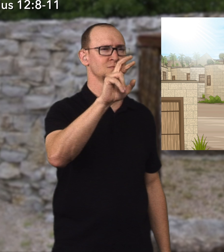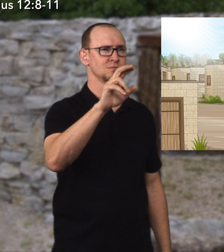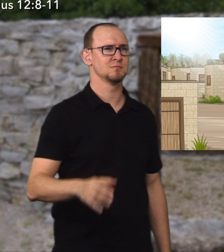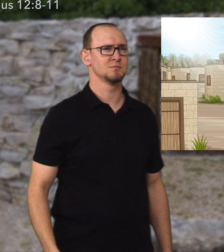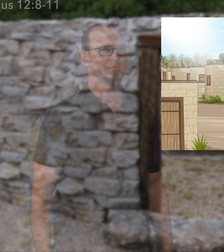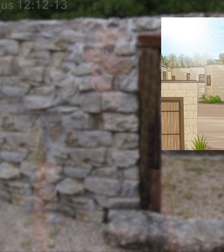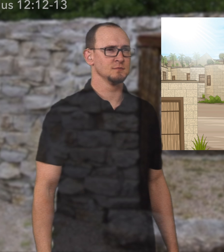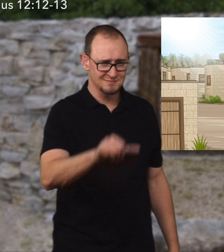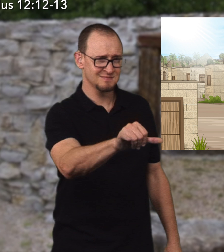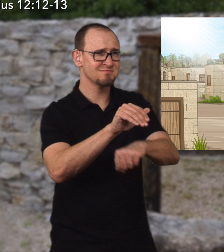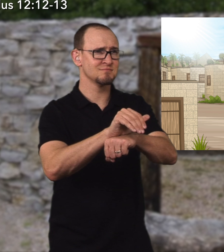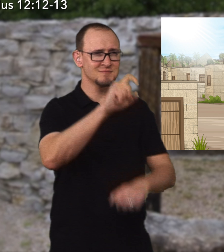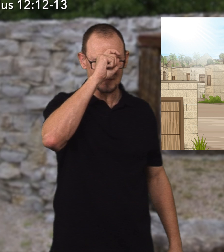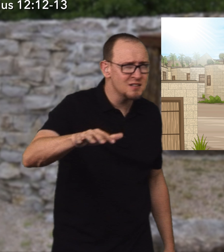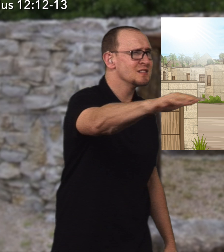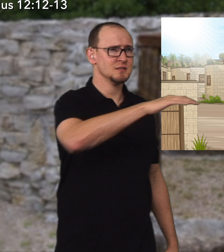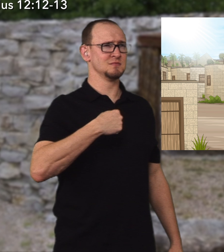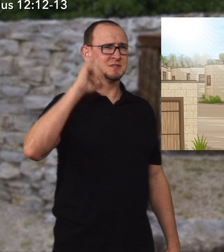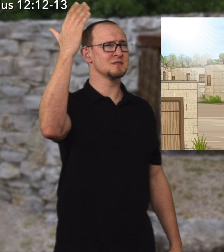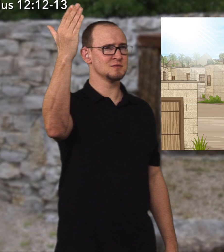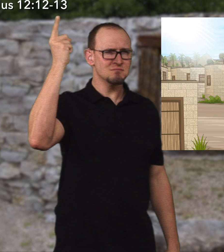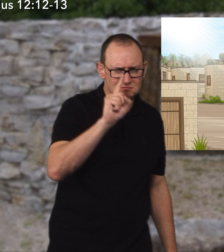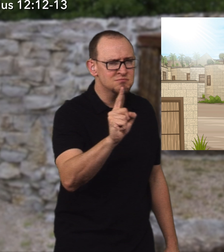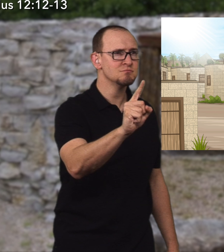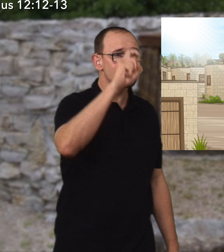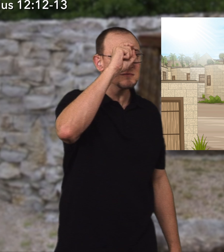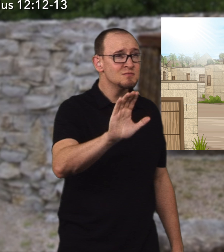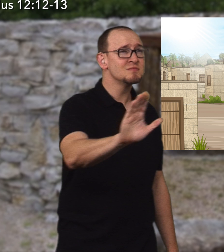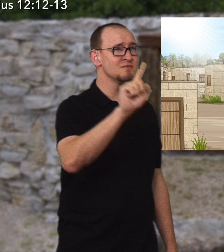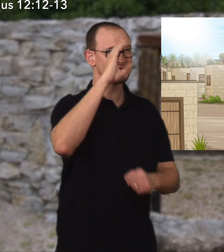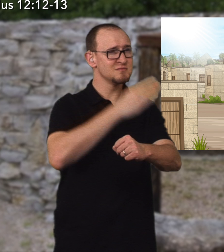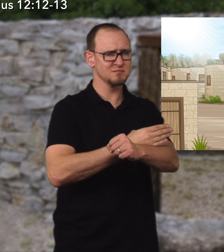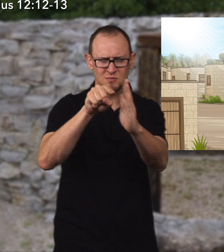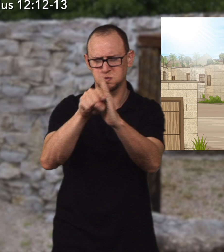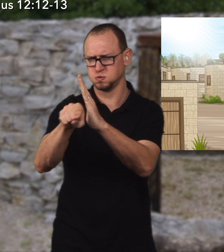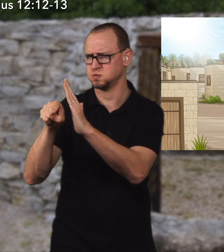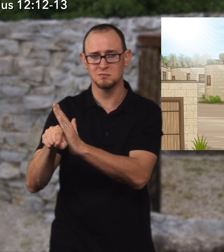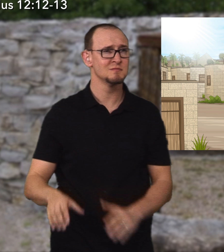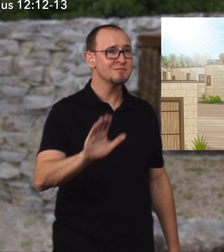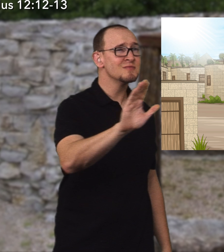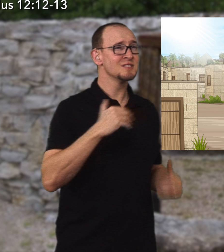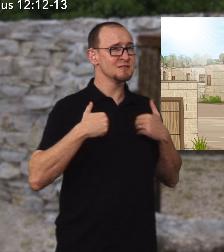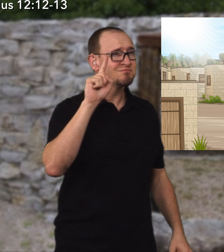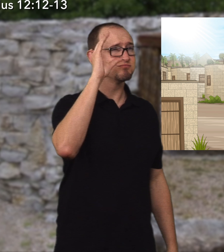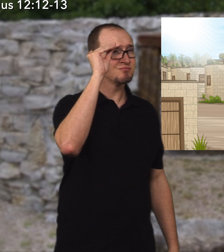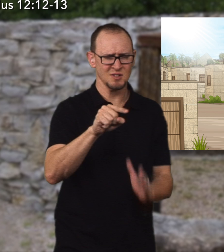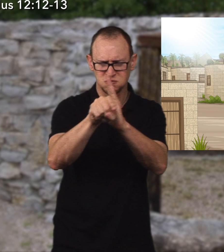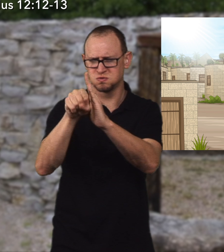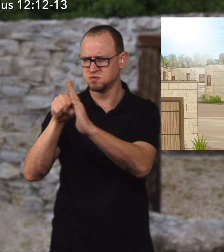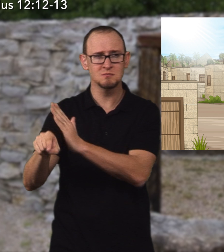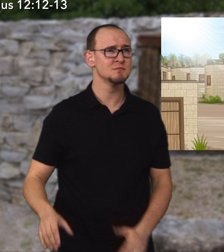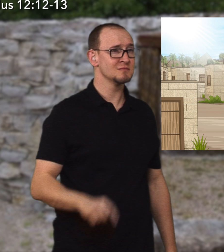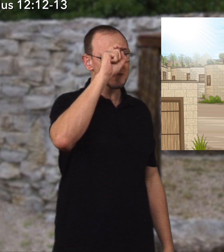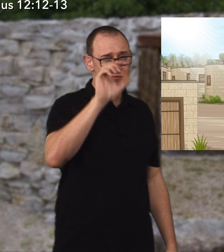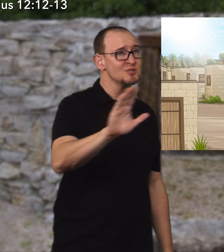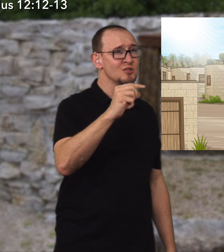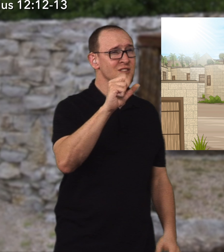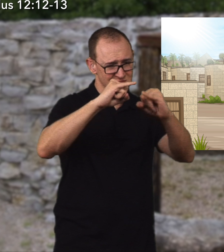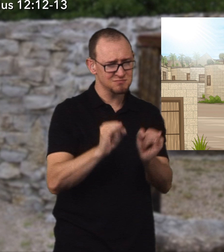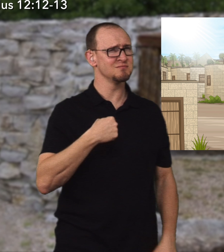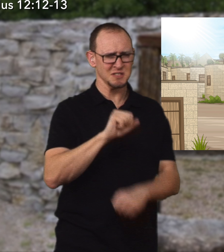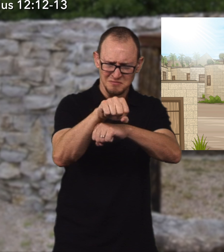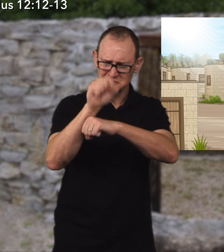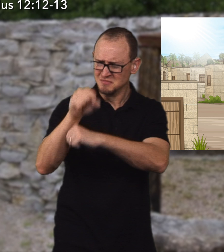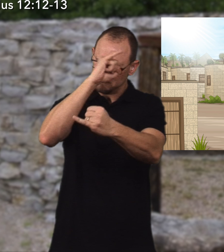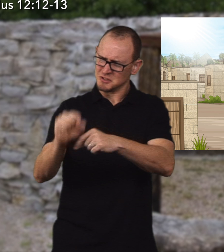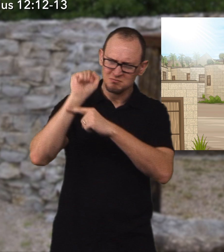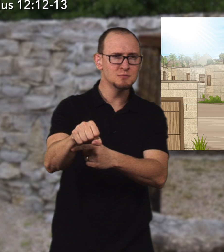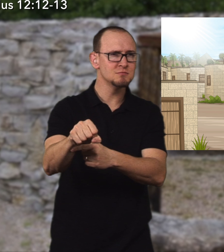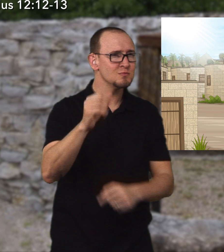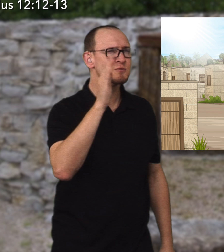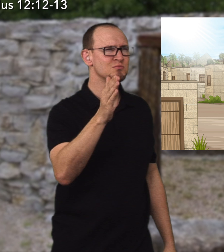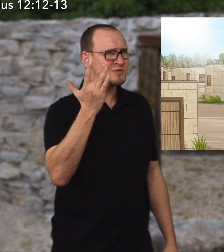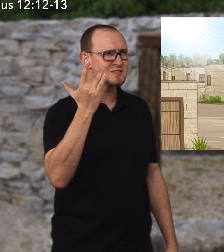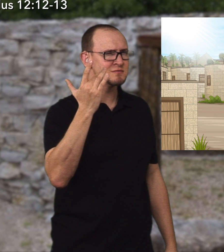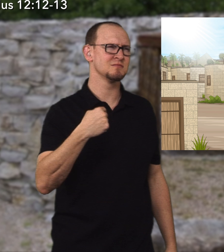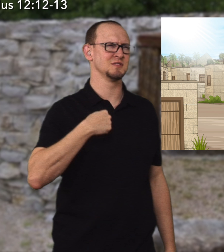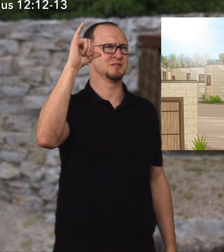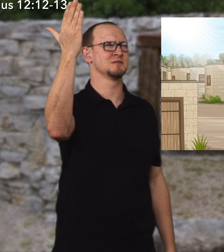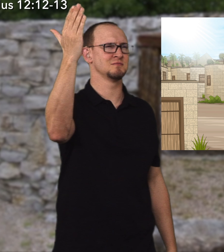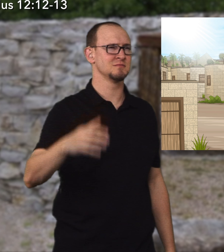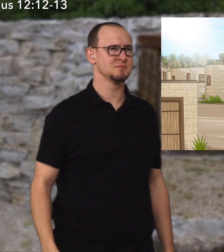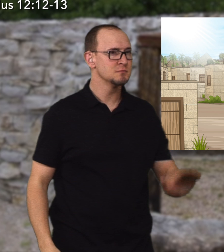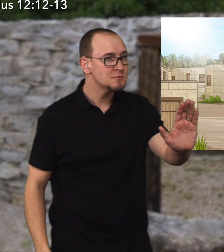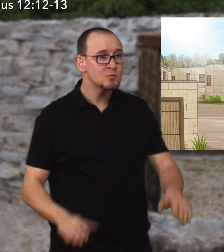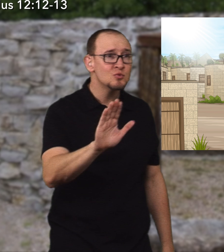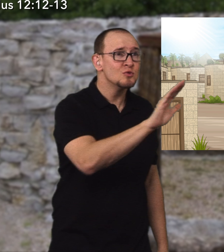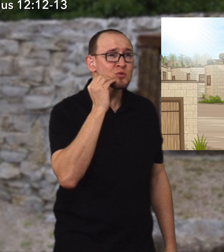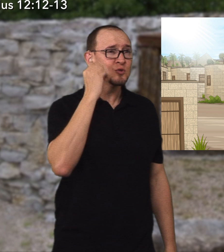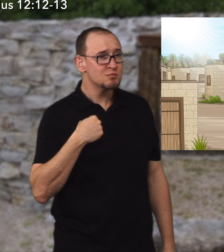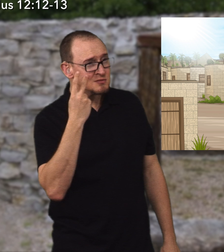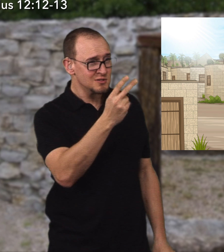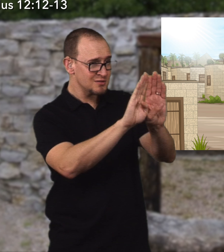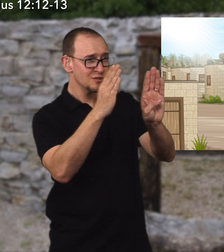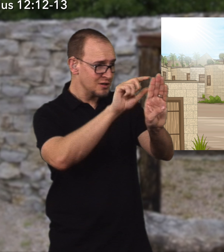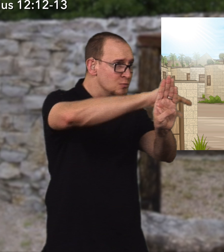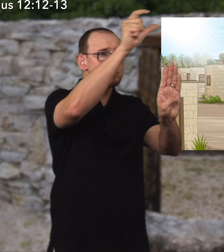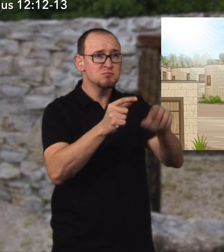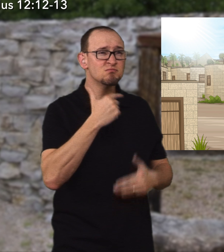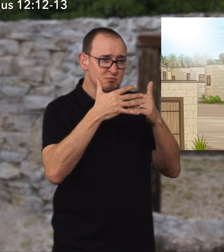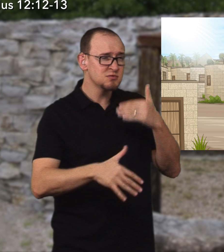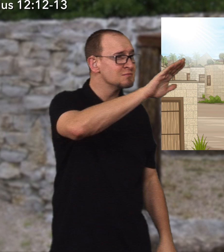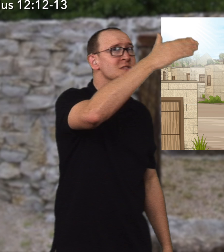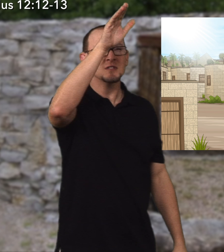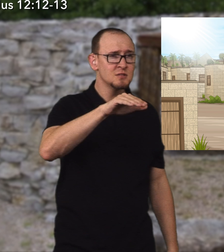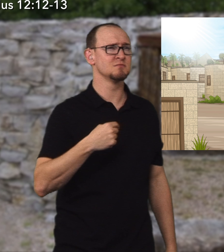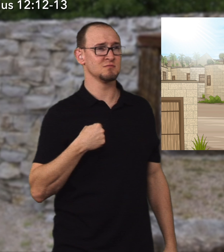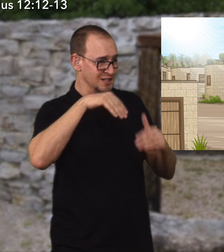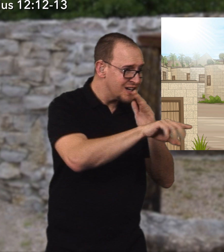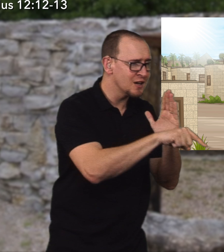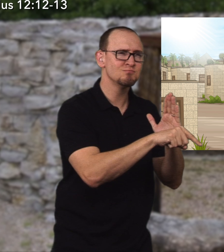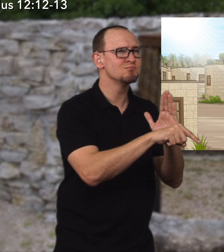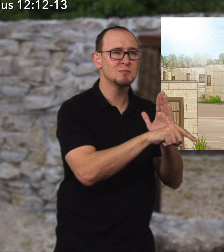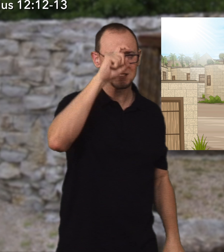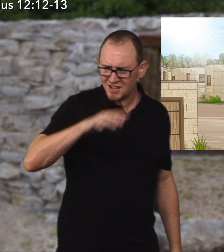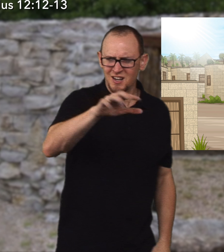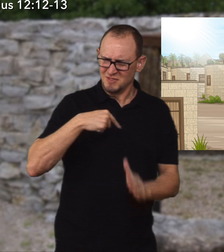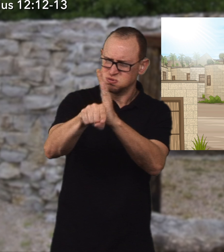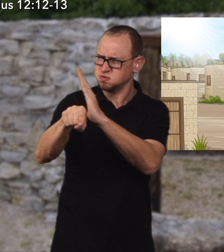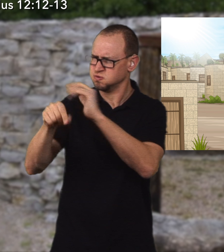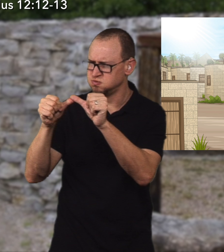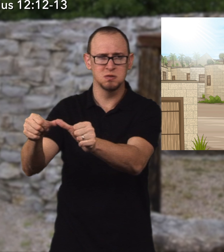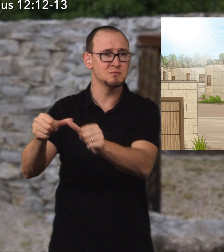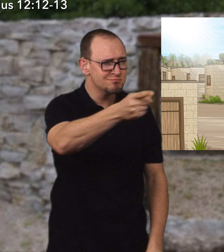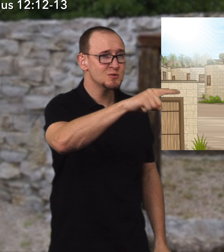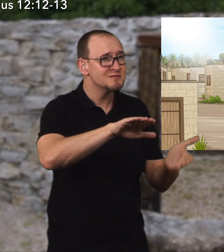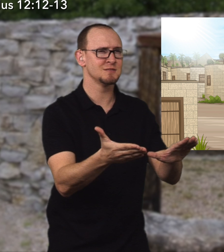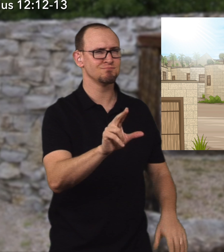On that night I will pass through the land of Egypt and strike down every firstborn male, both man and beast, and I will execute judgment against all the gods of Egypt.